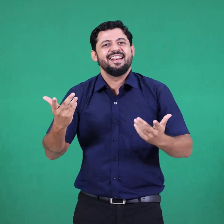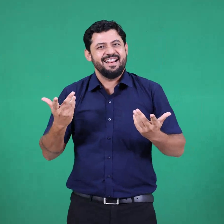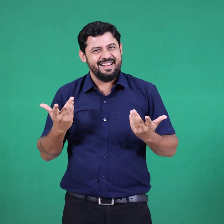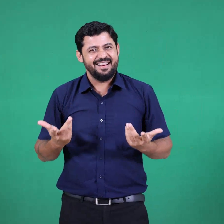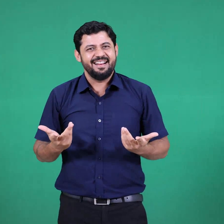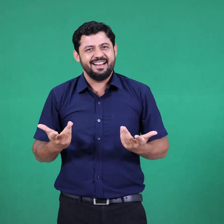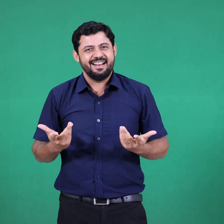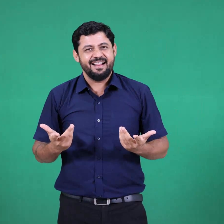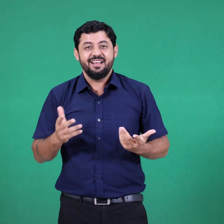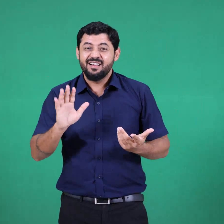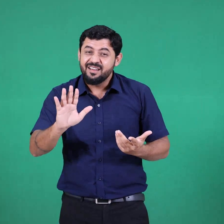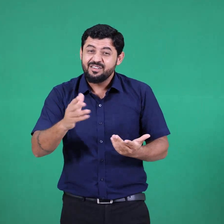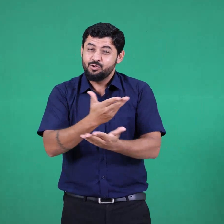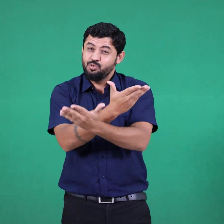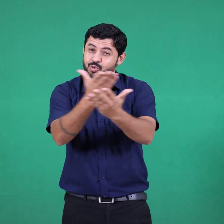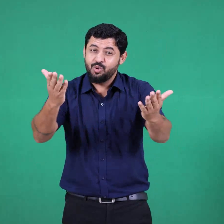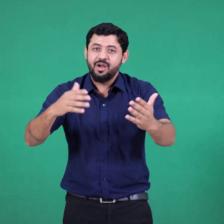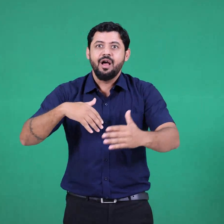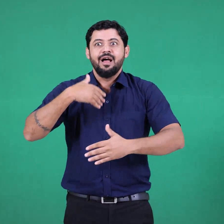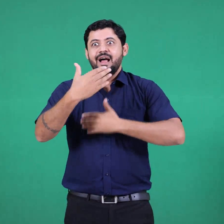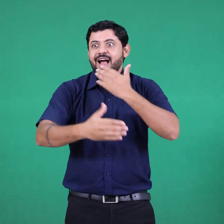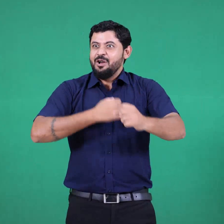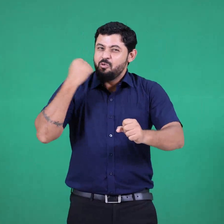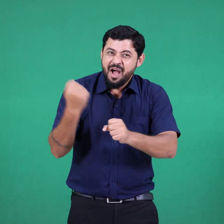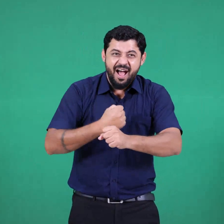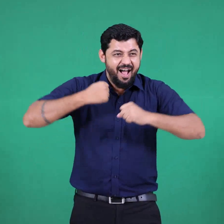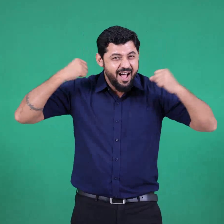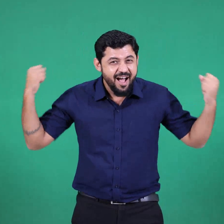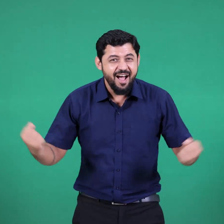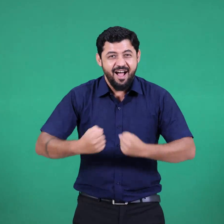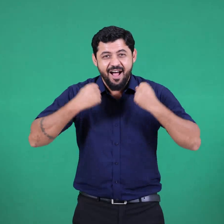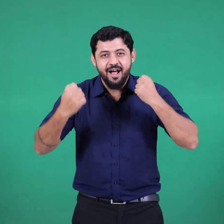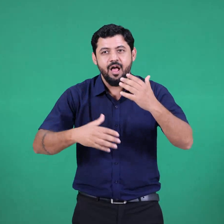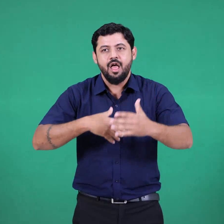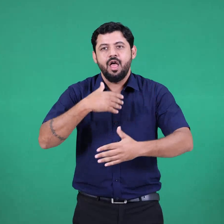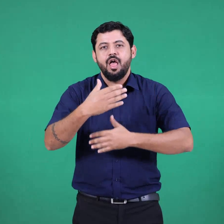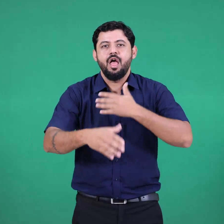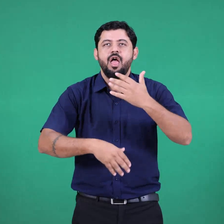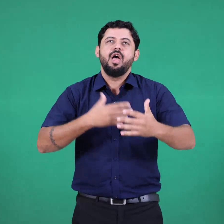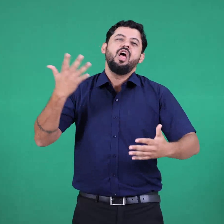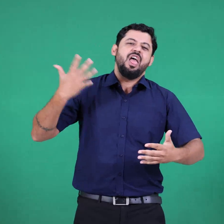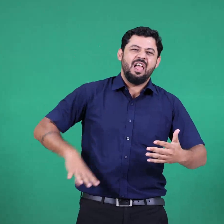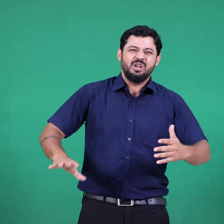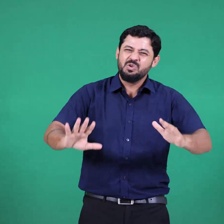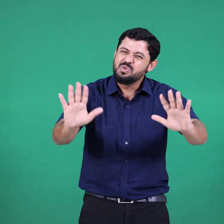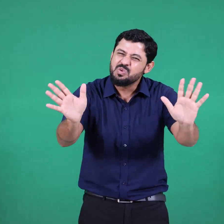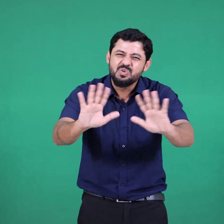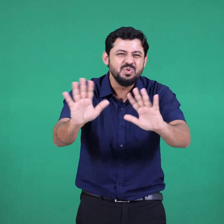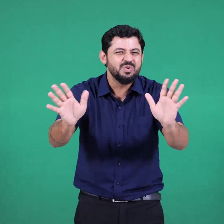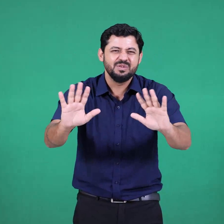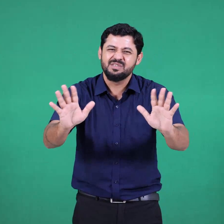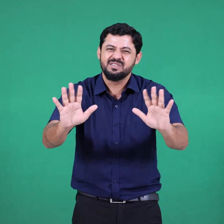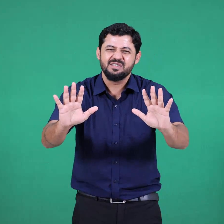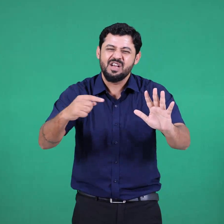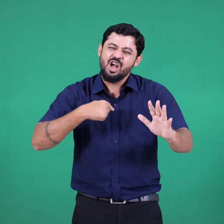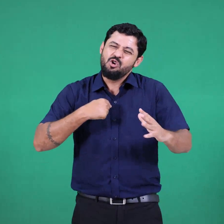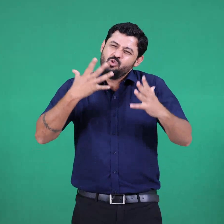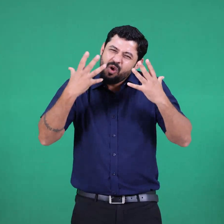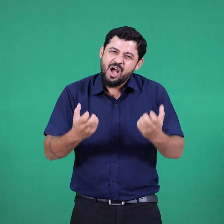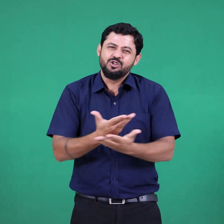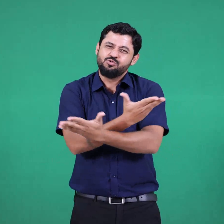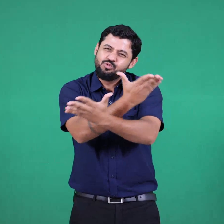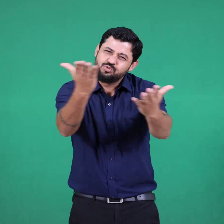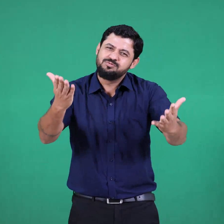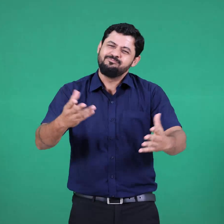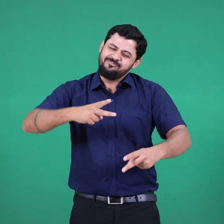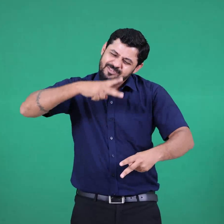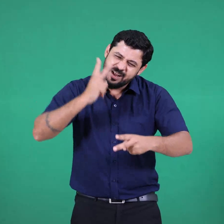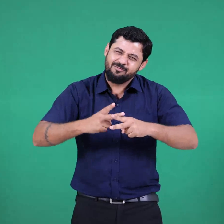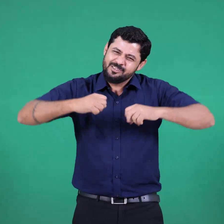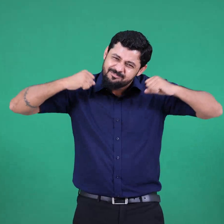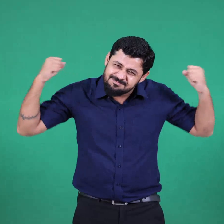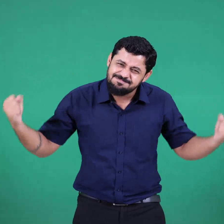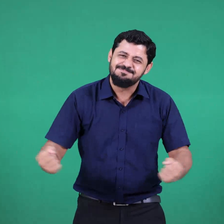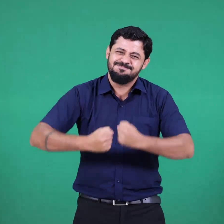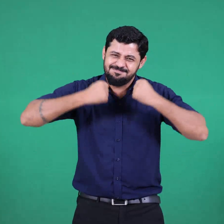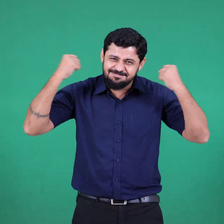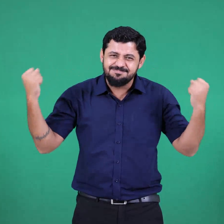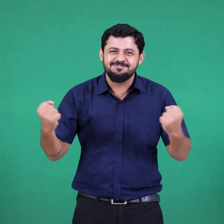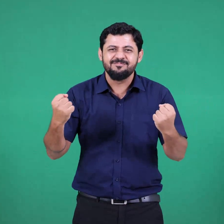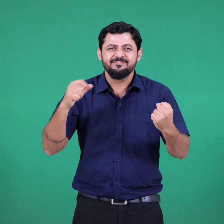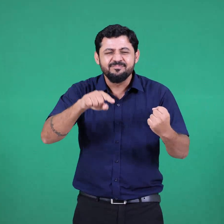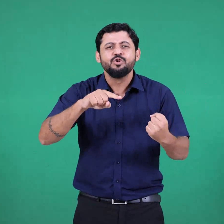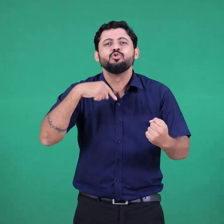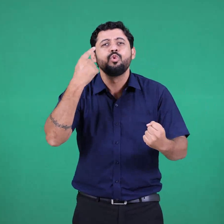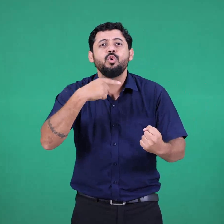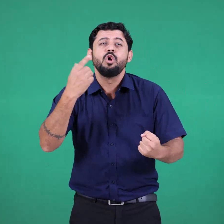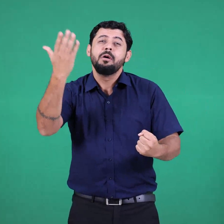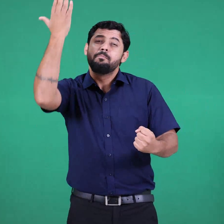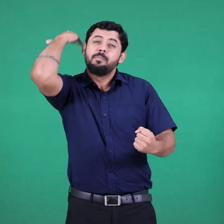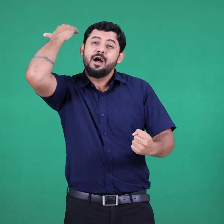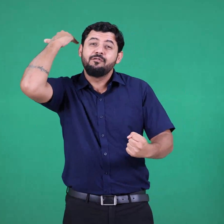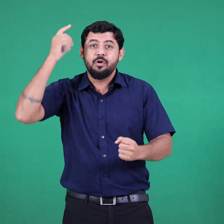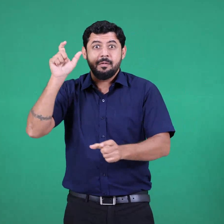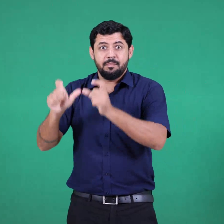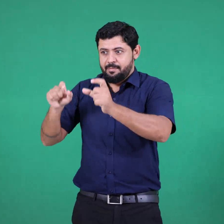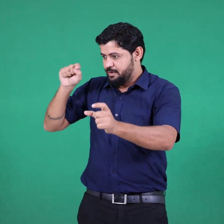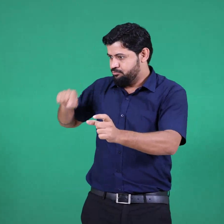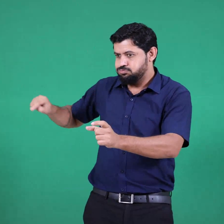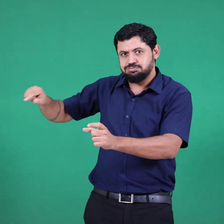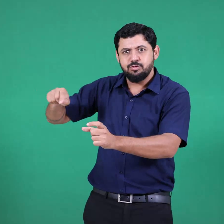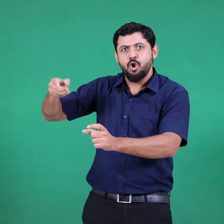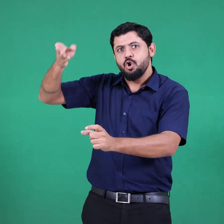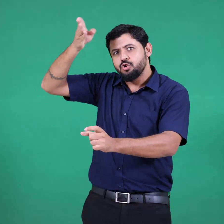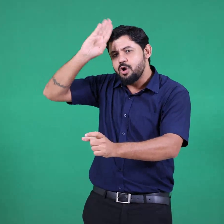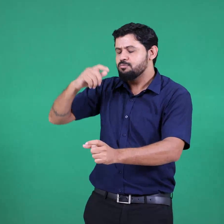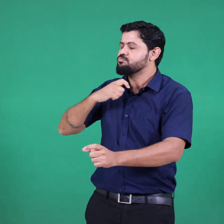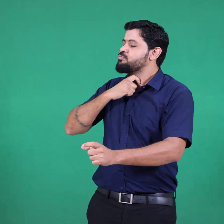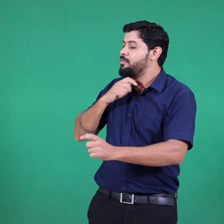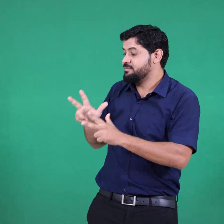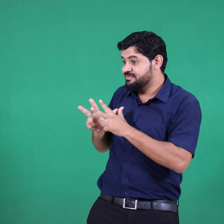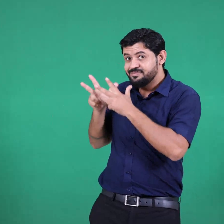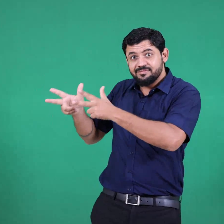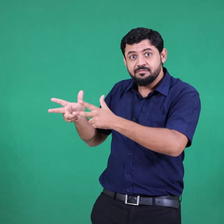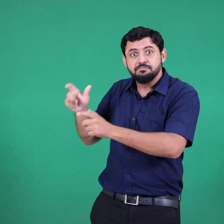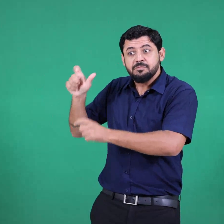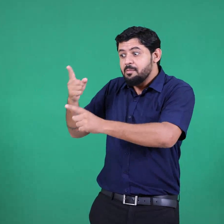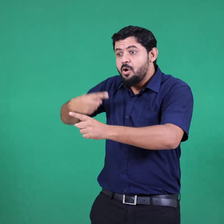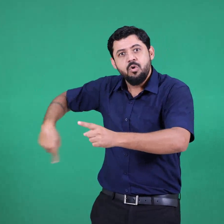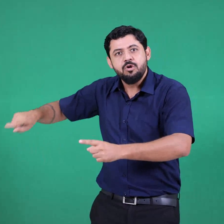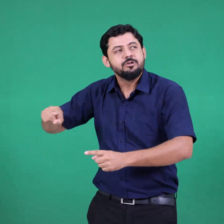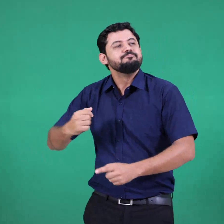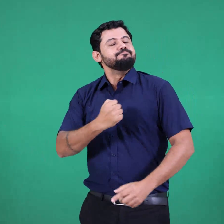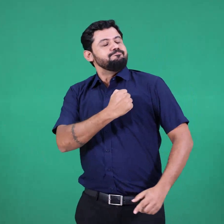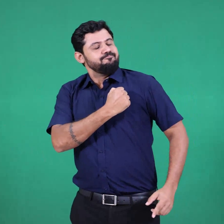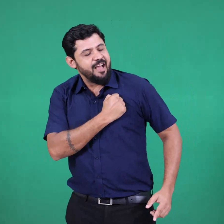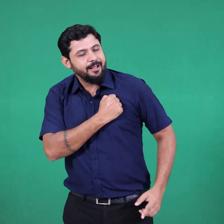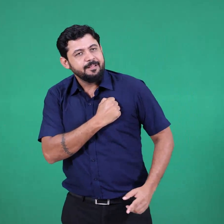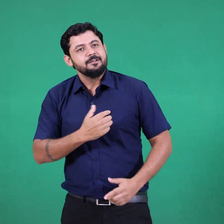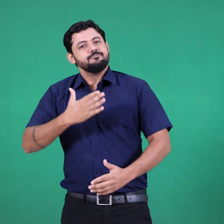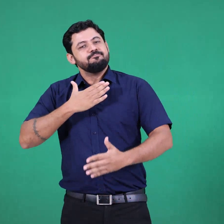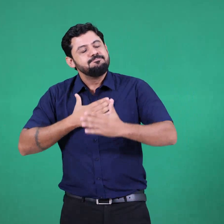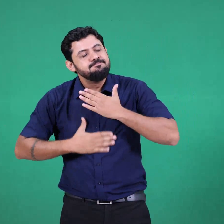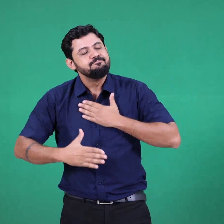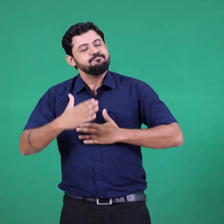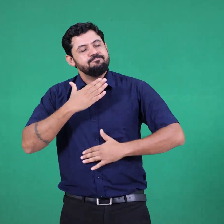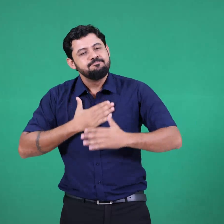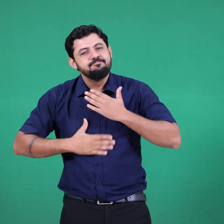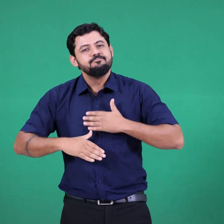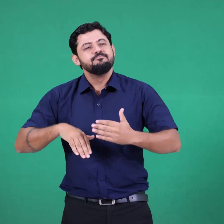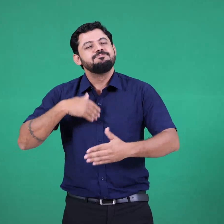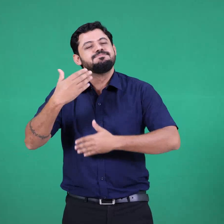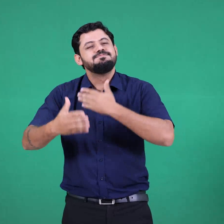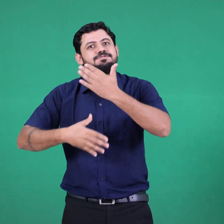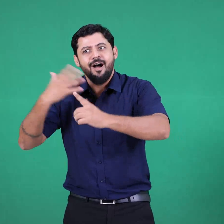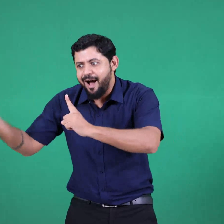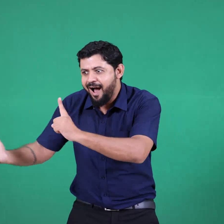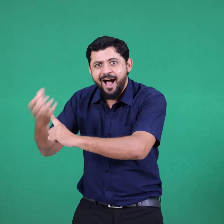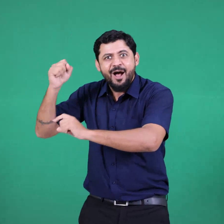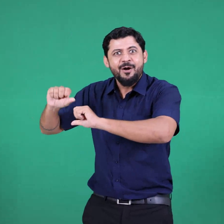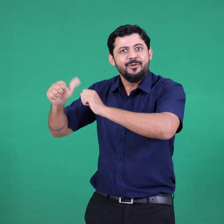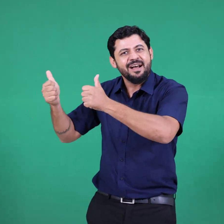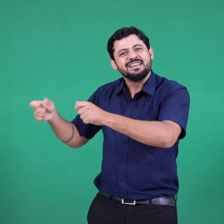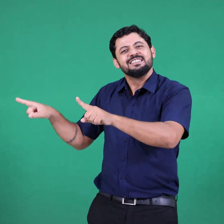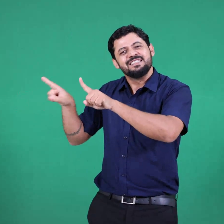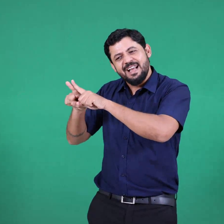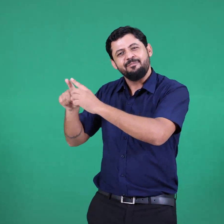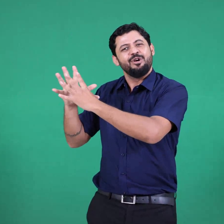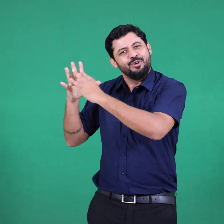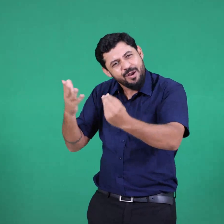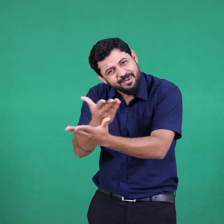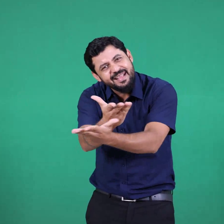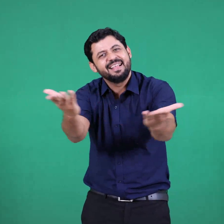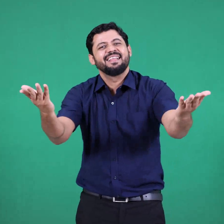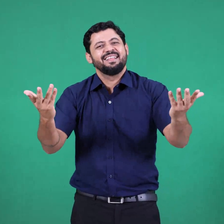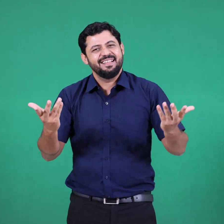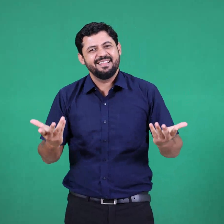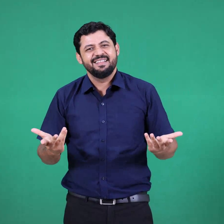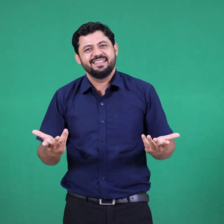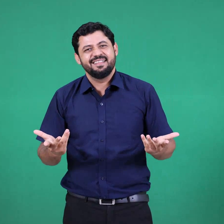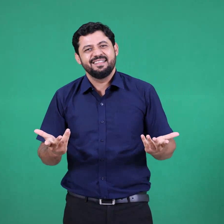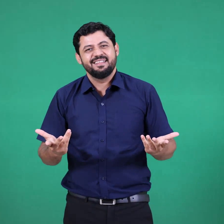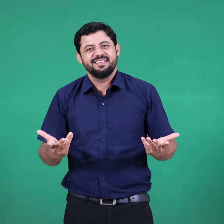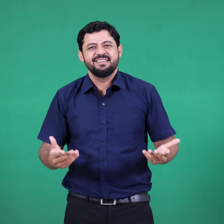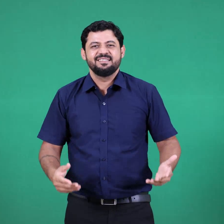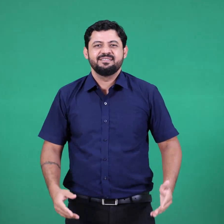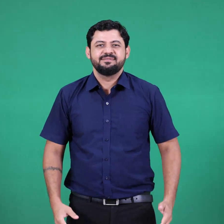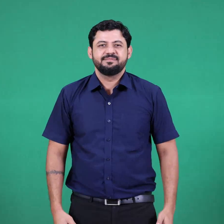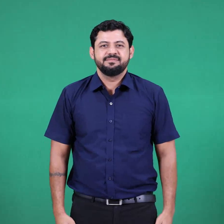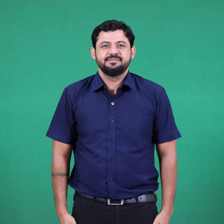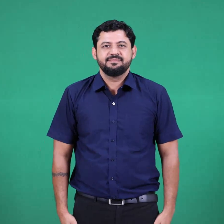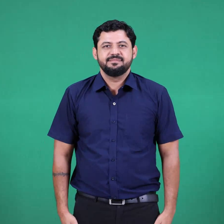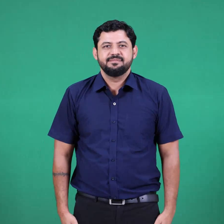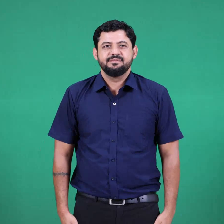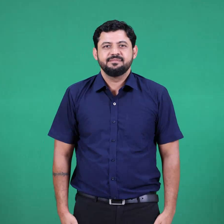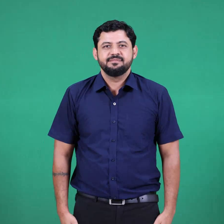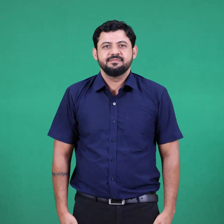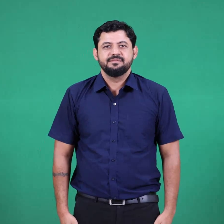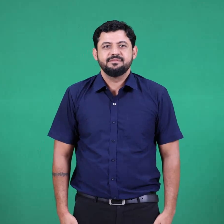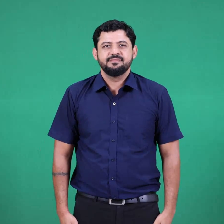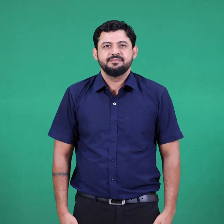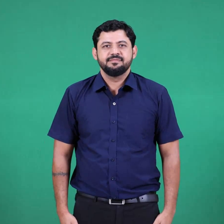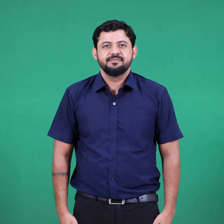Then you will not be sluggish, but will imitate those who through faith and patience inherit what has been promised.